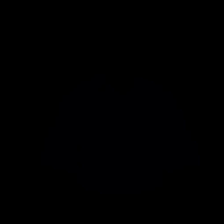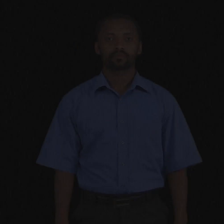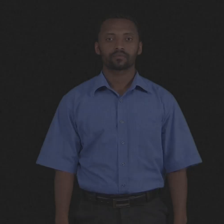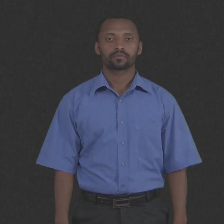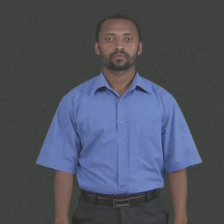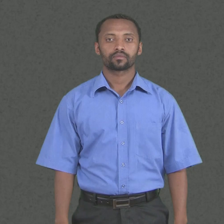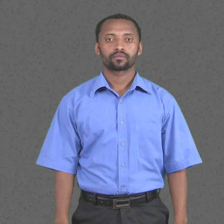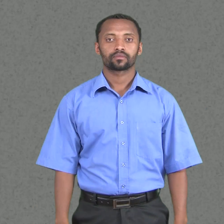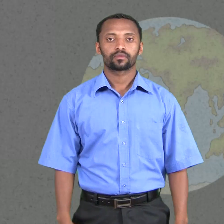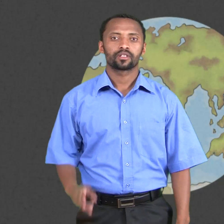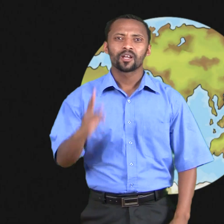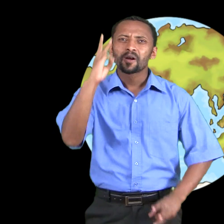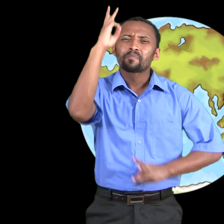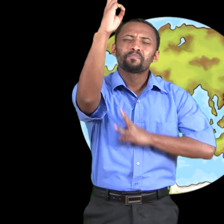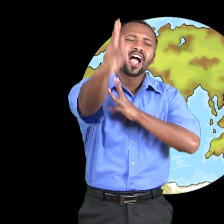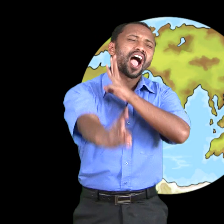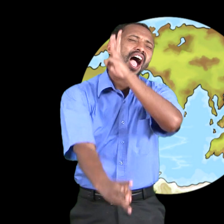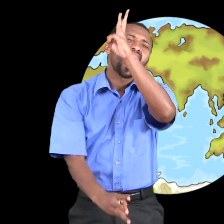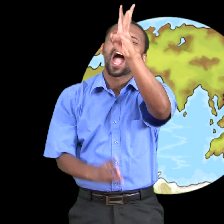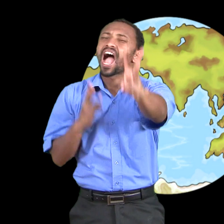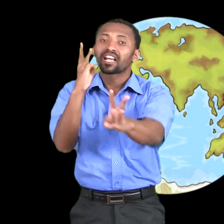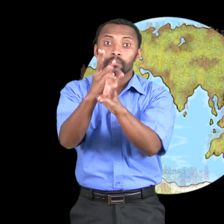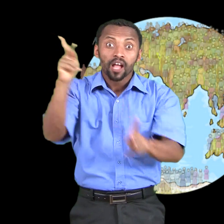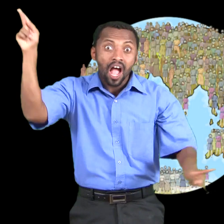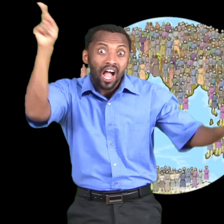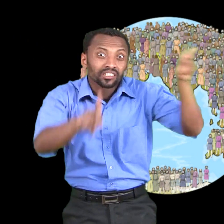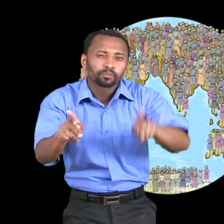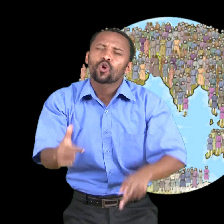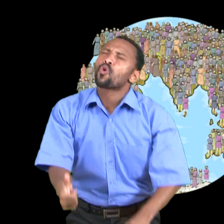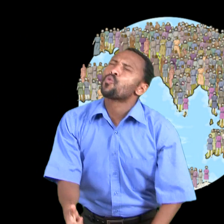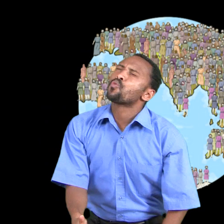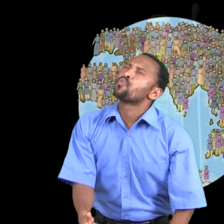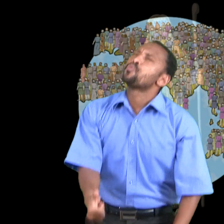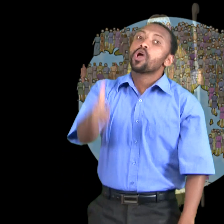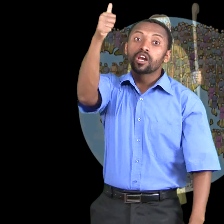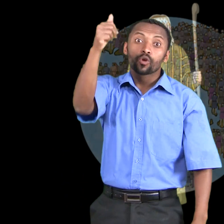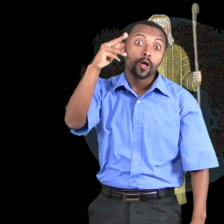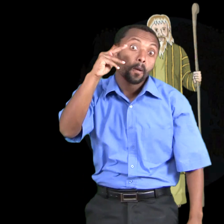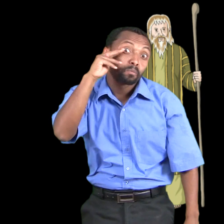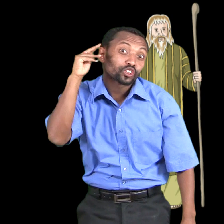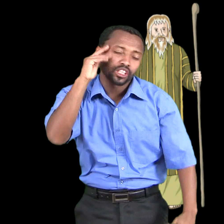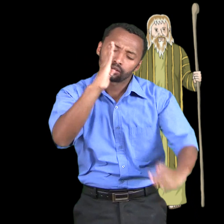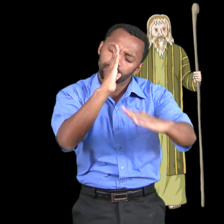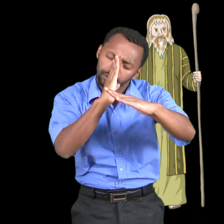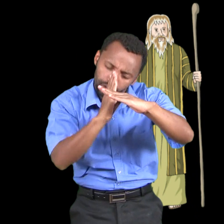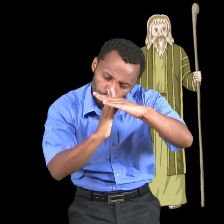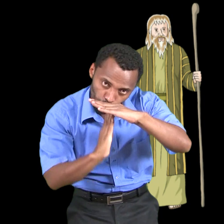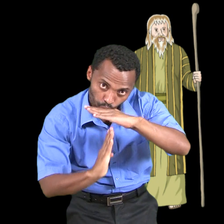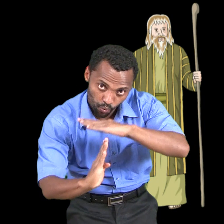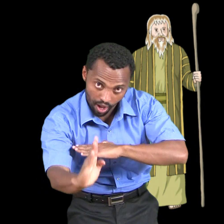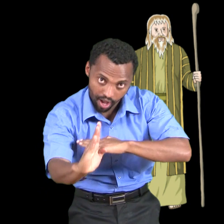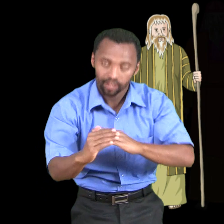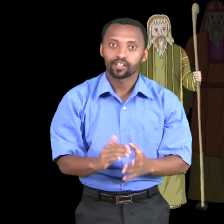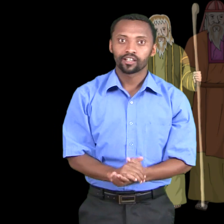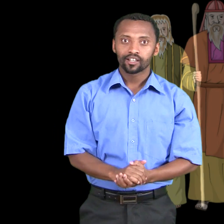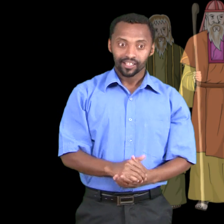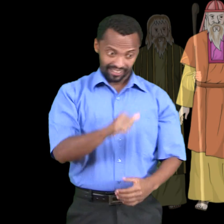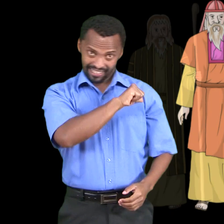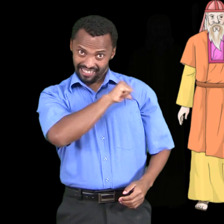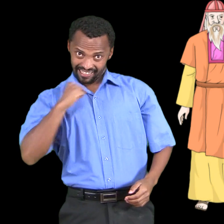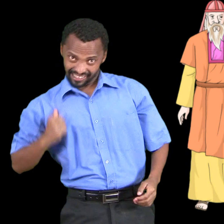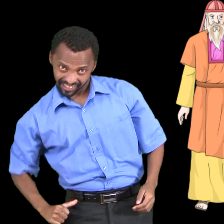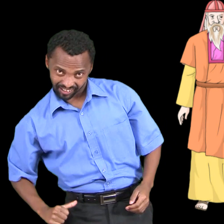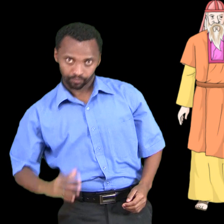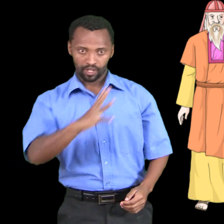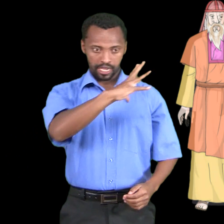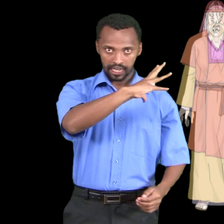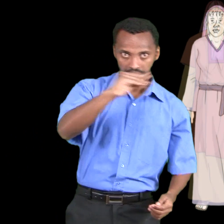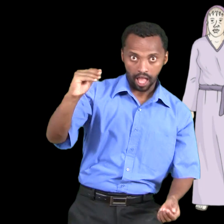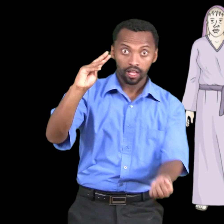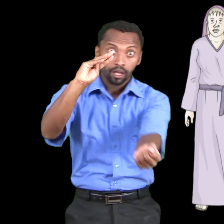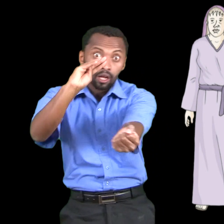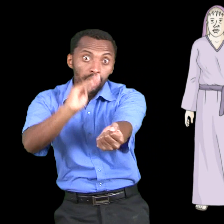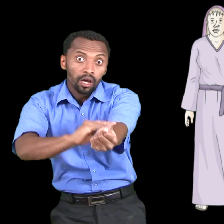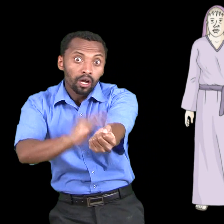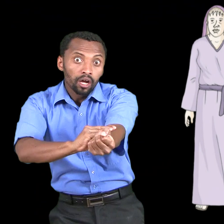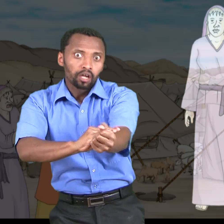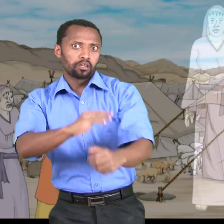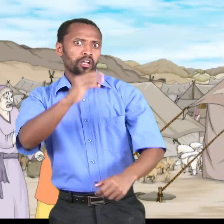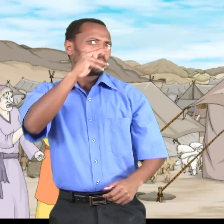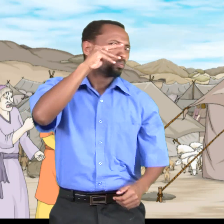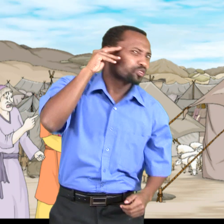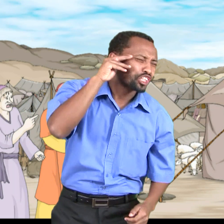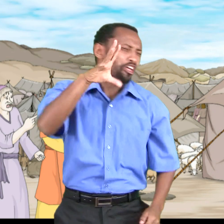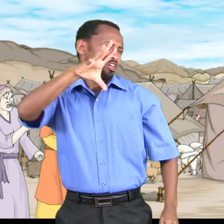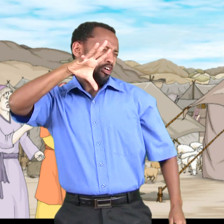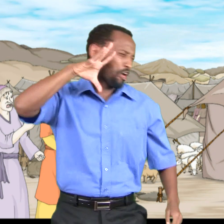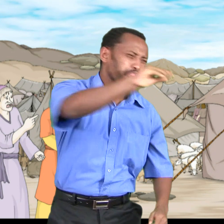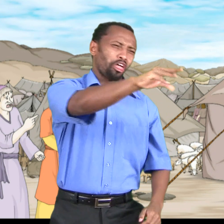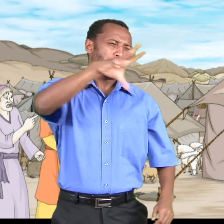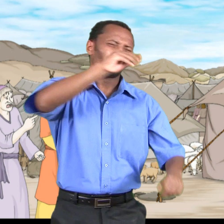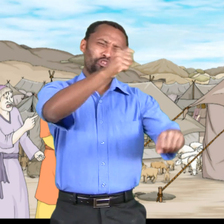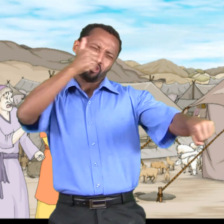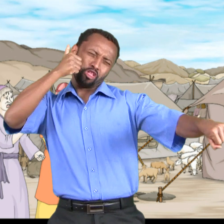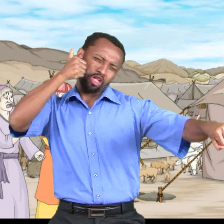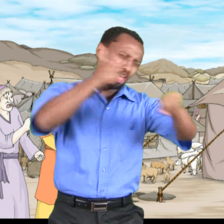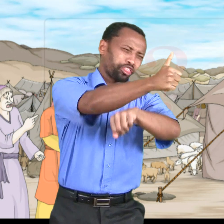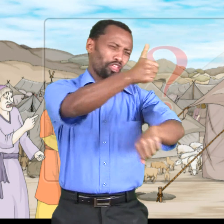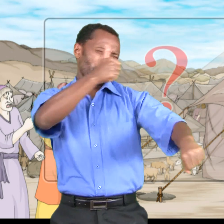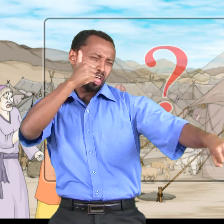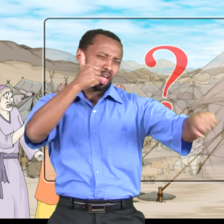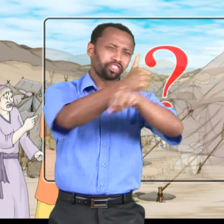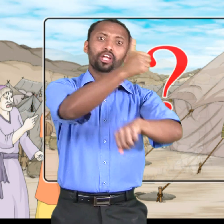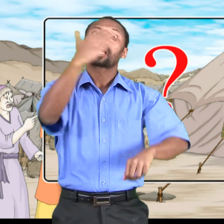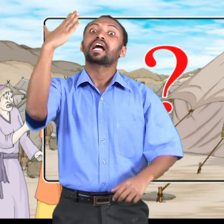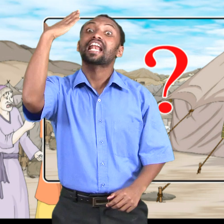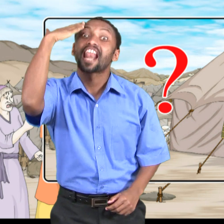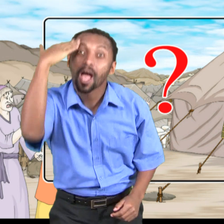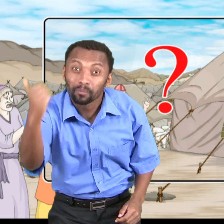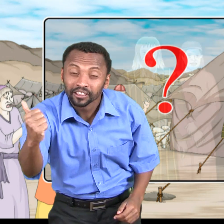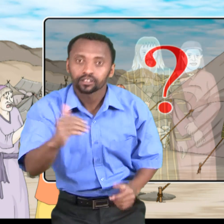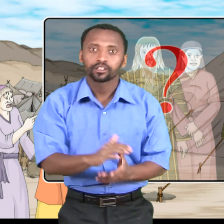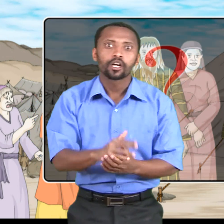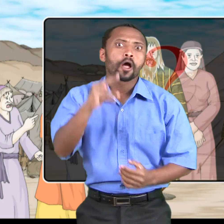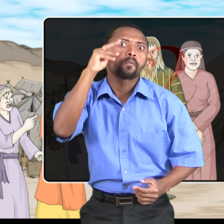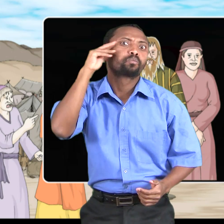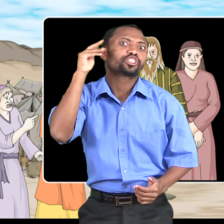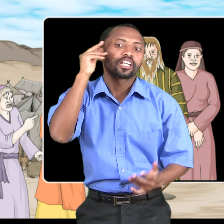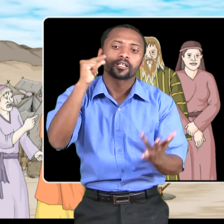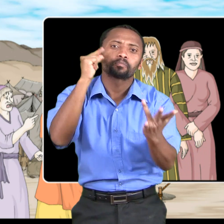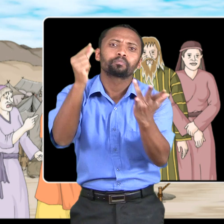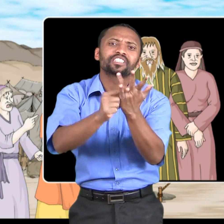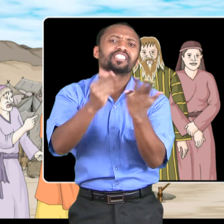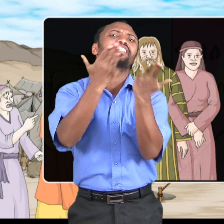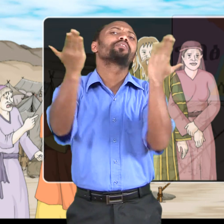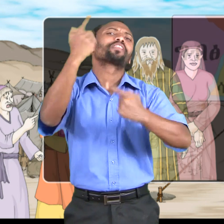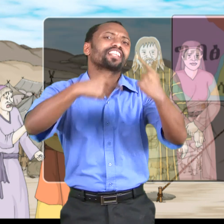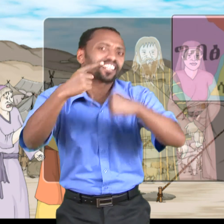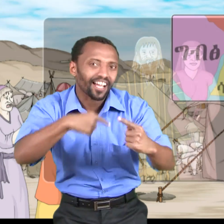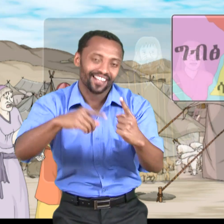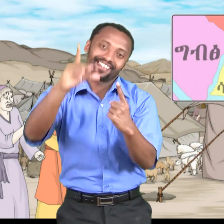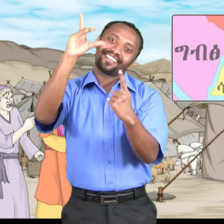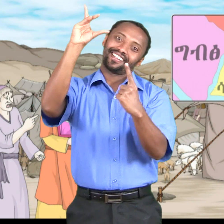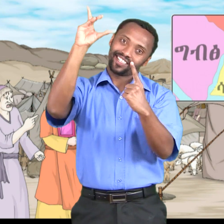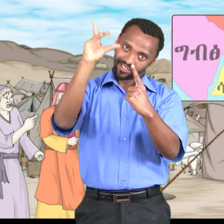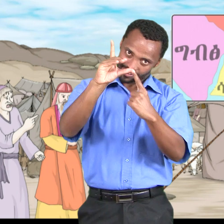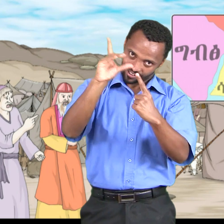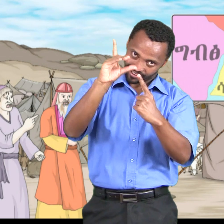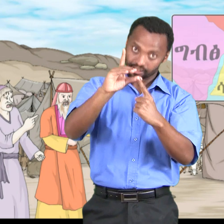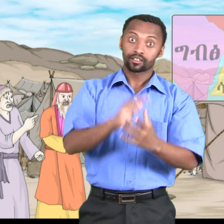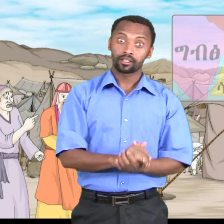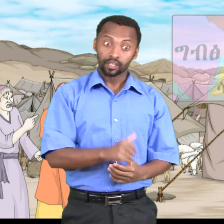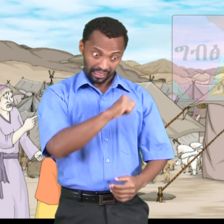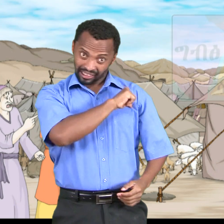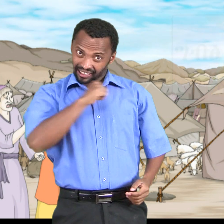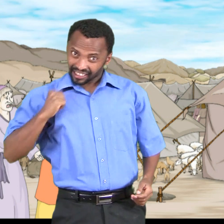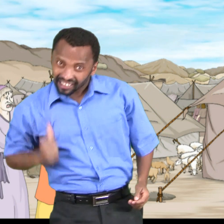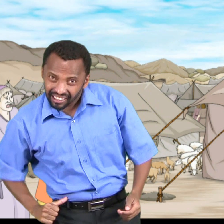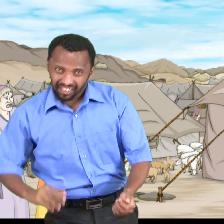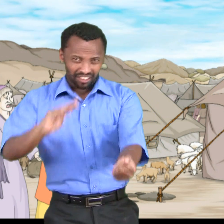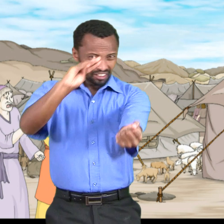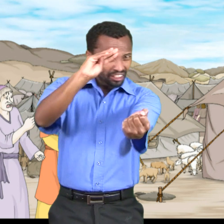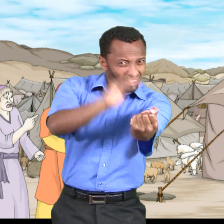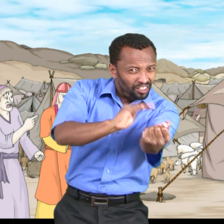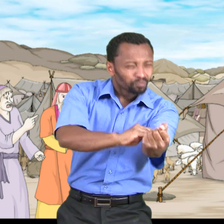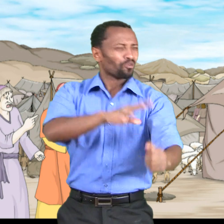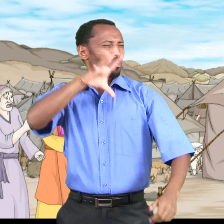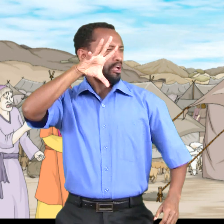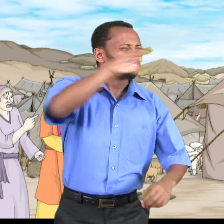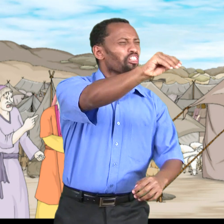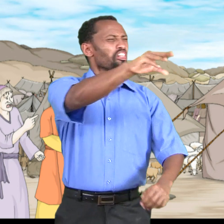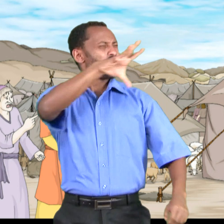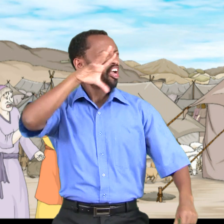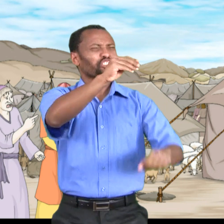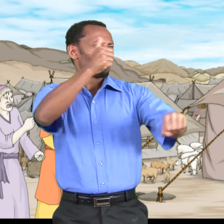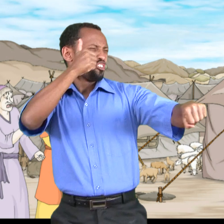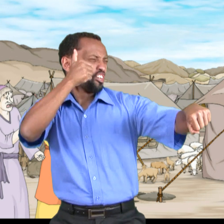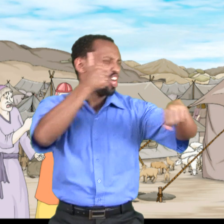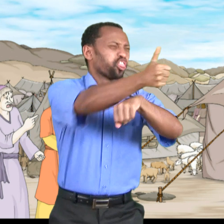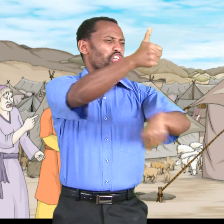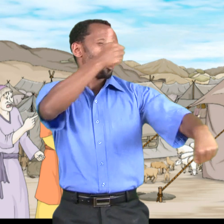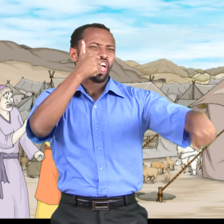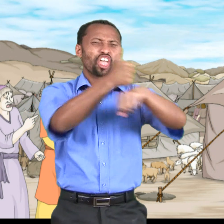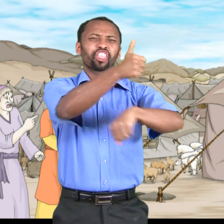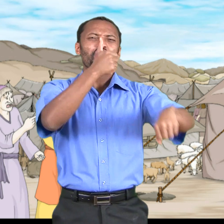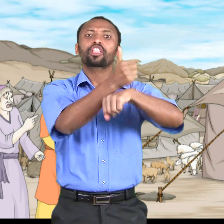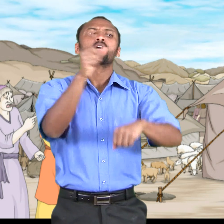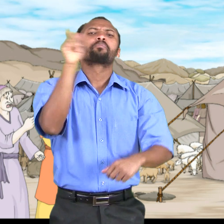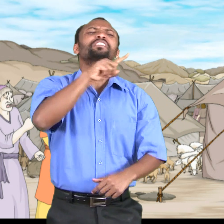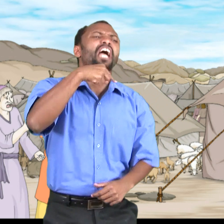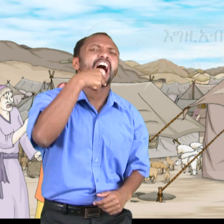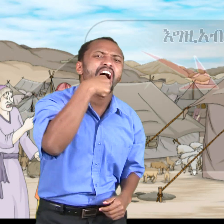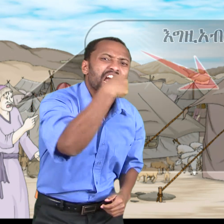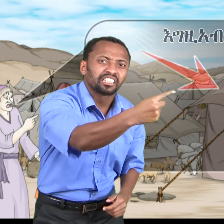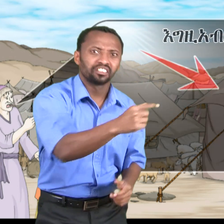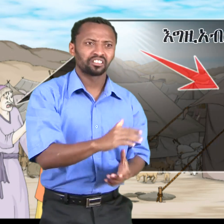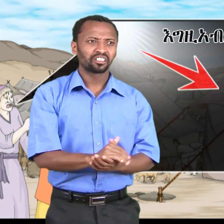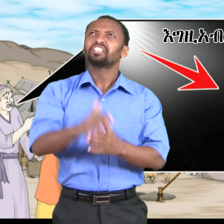Then Miriam and Aaron criticized Moses because of the Cushite woman he had married, for he had taken a Cushite wife.